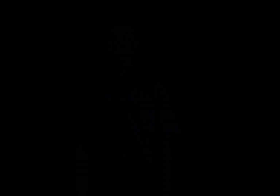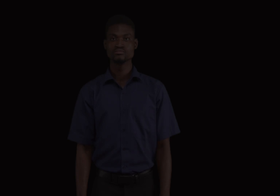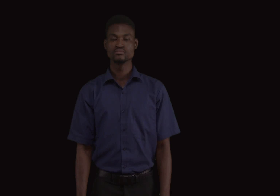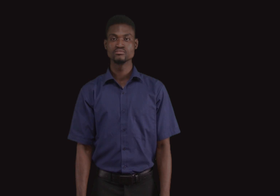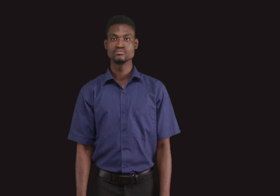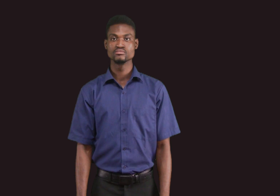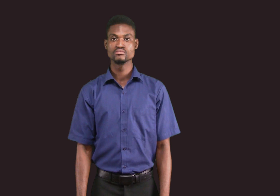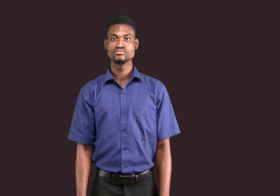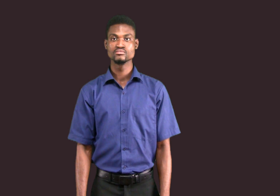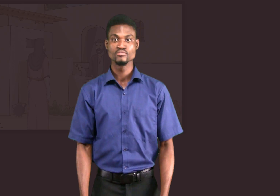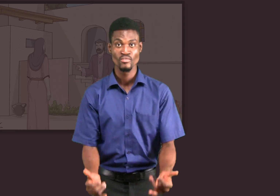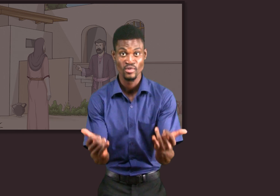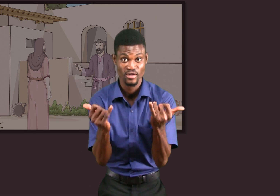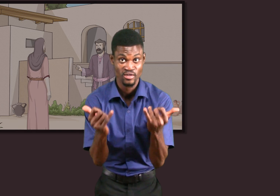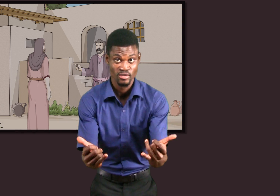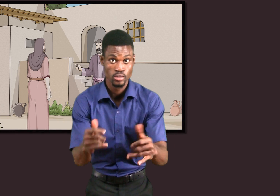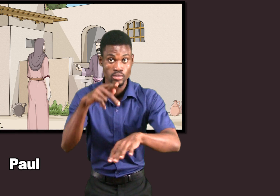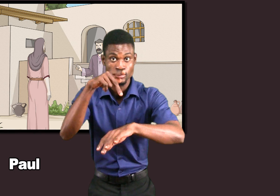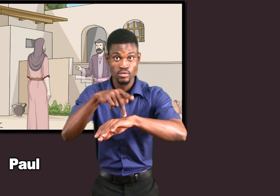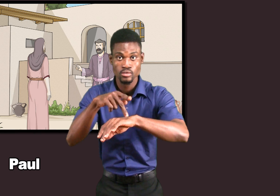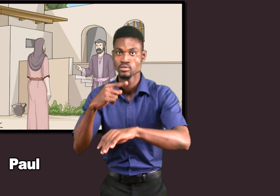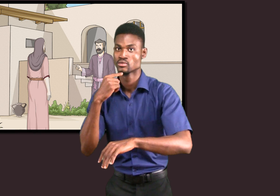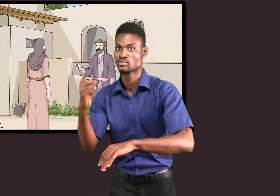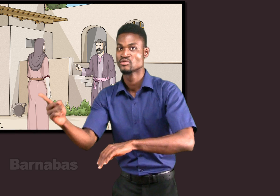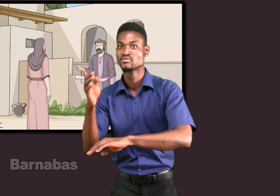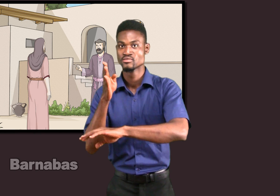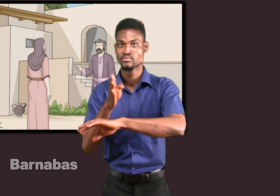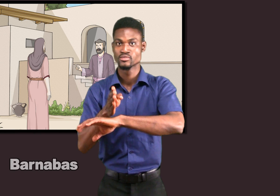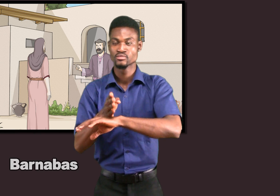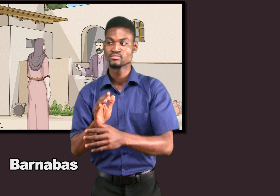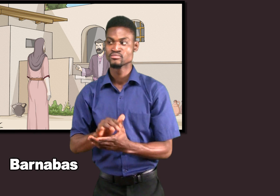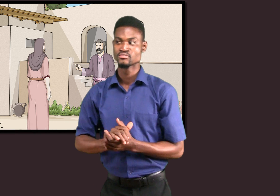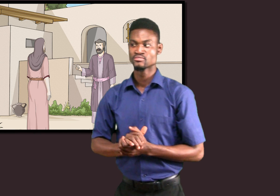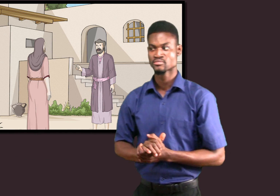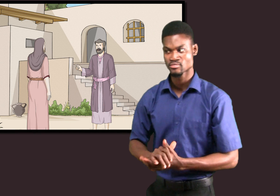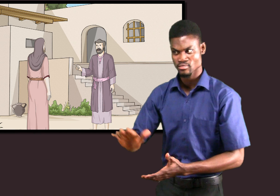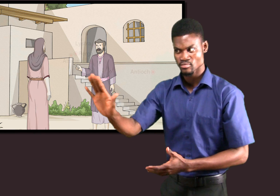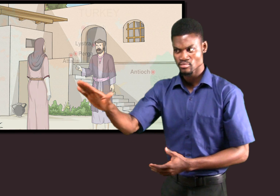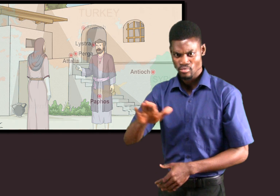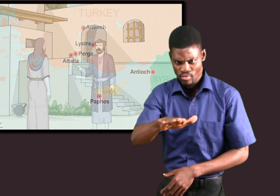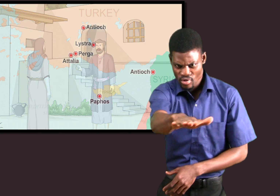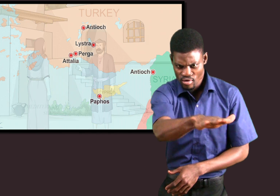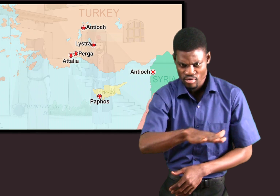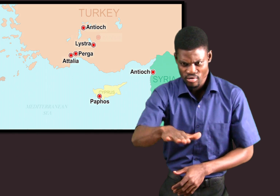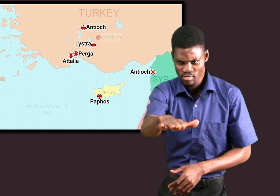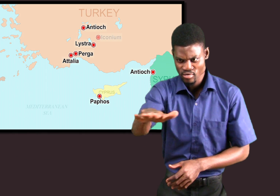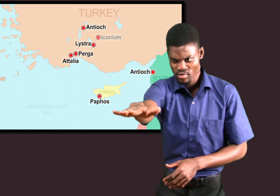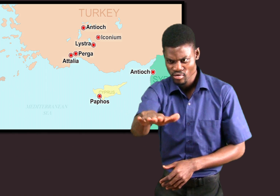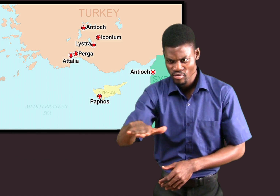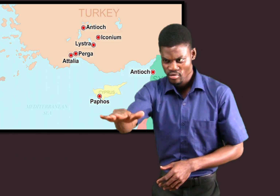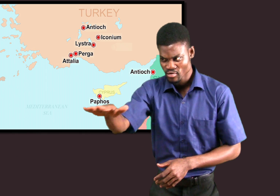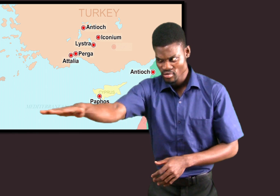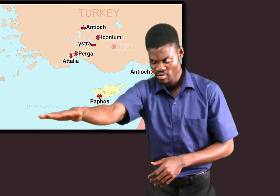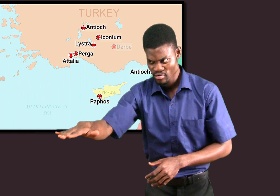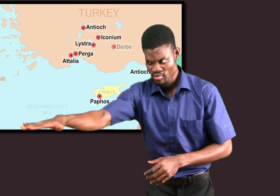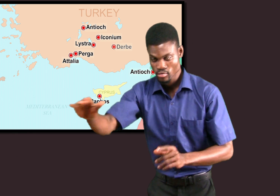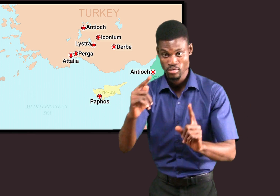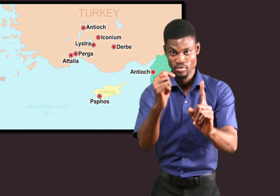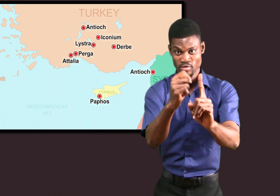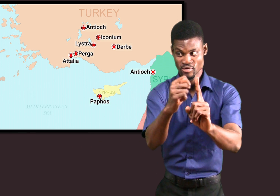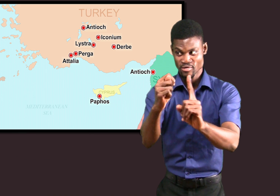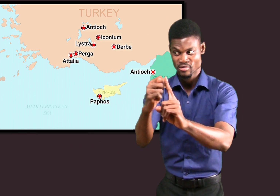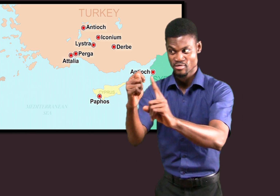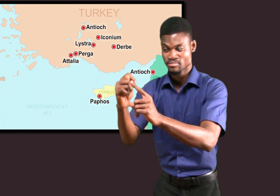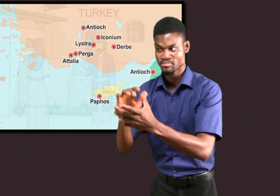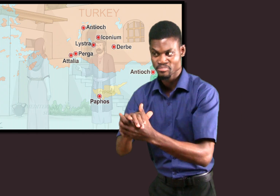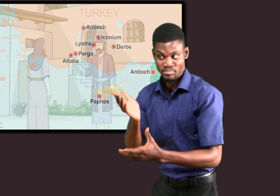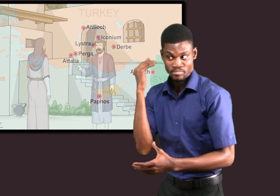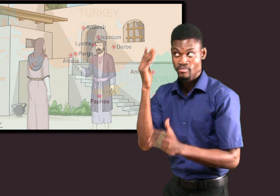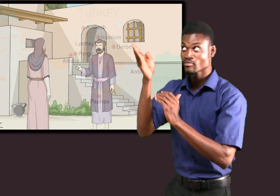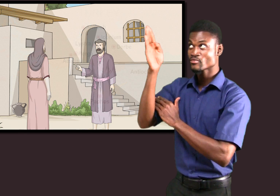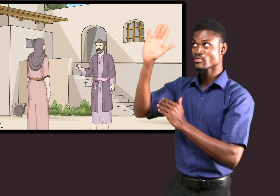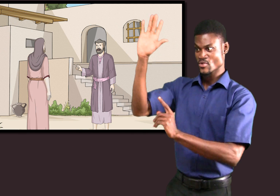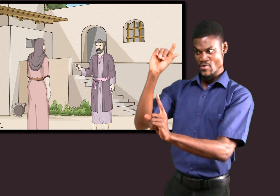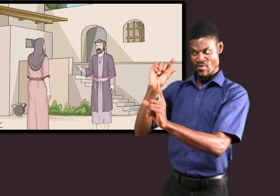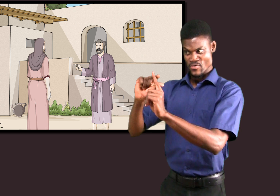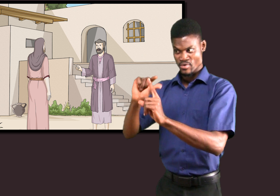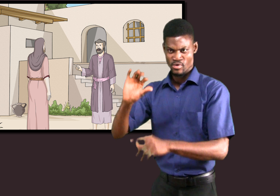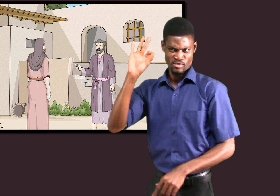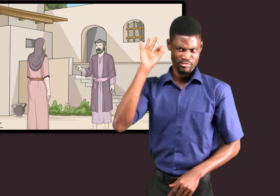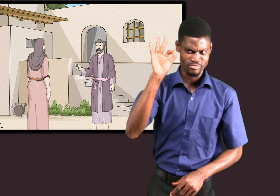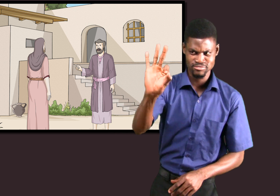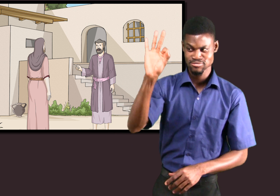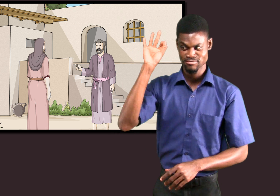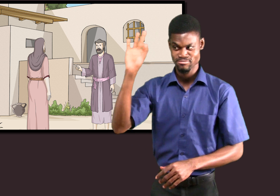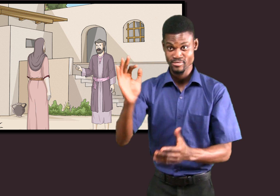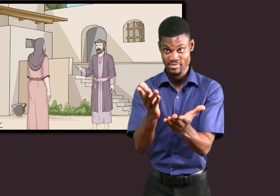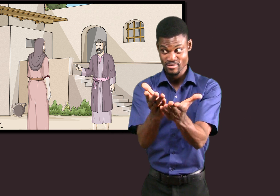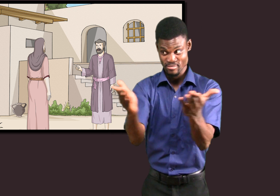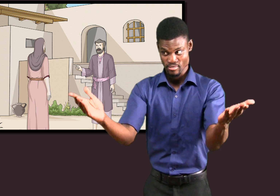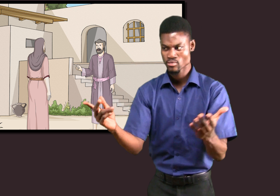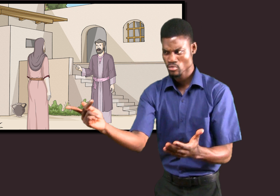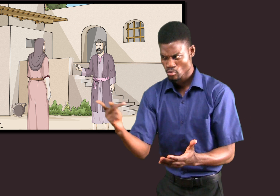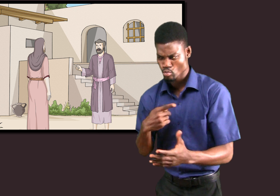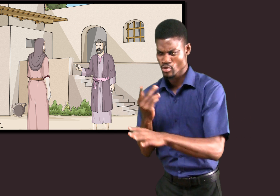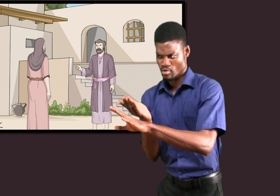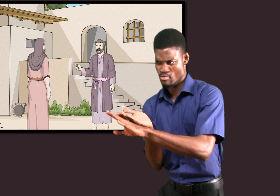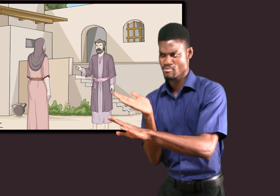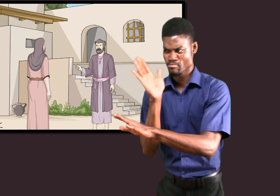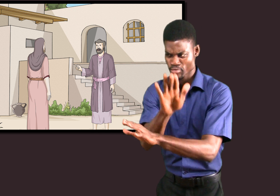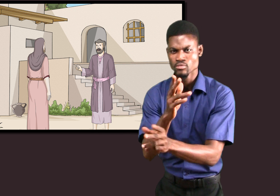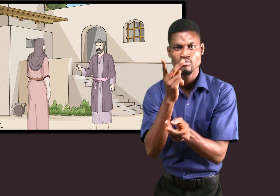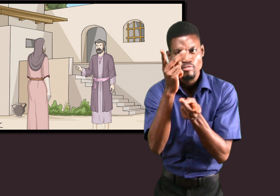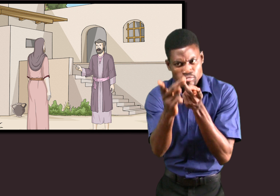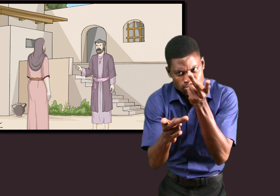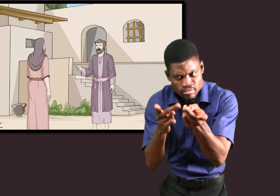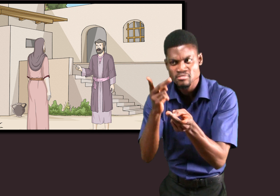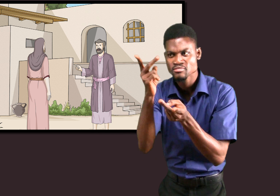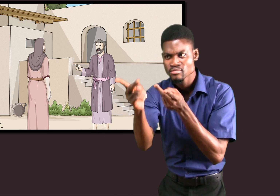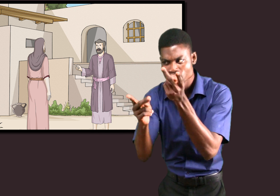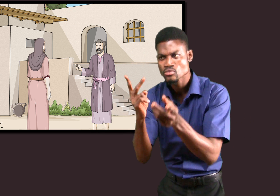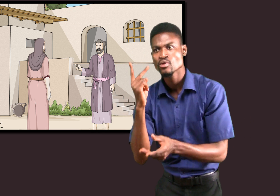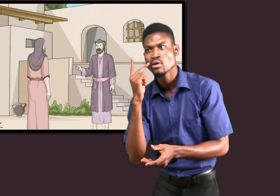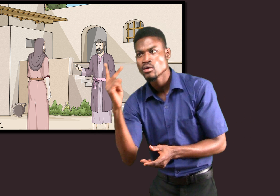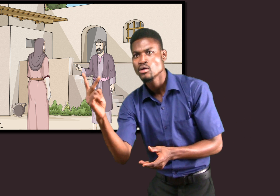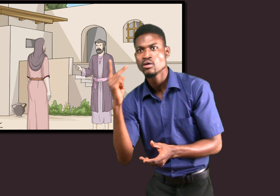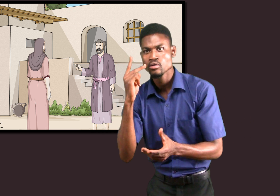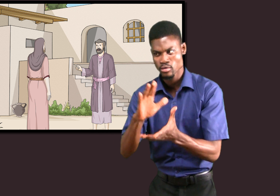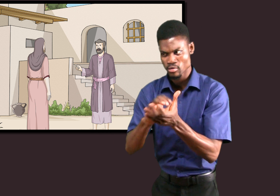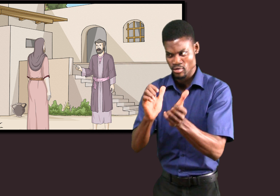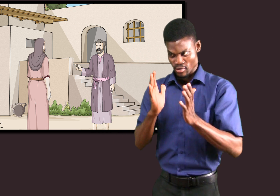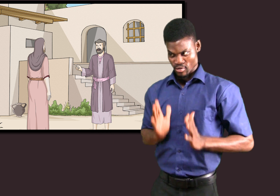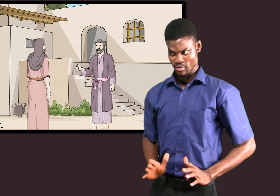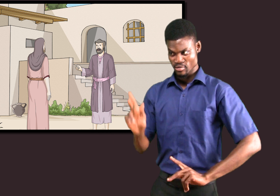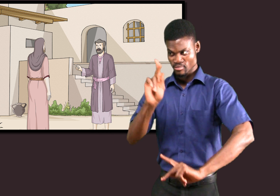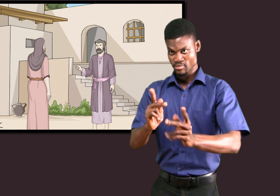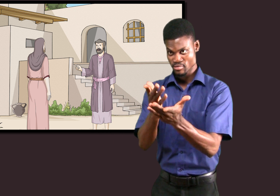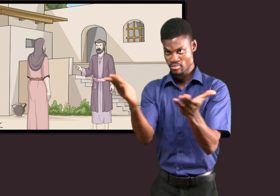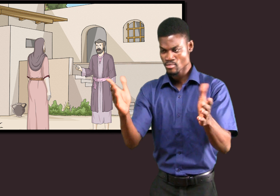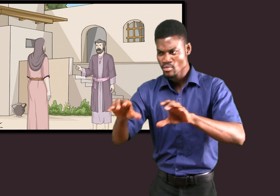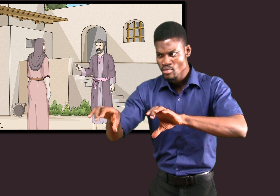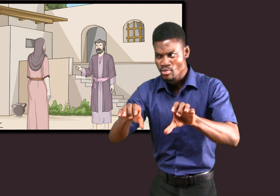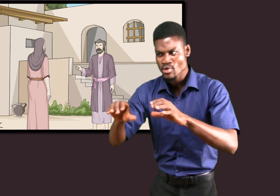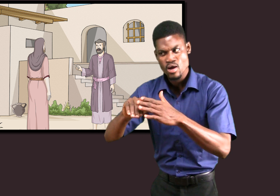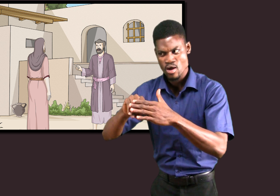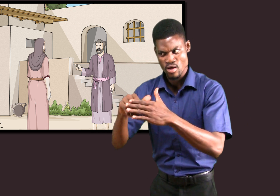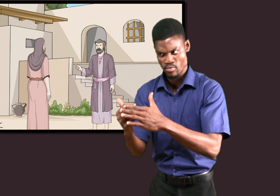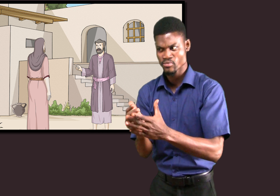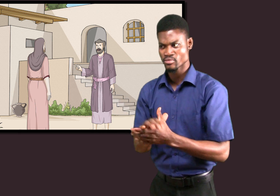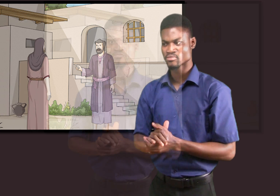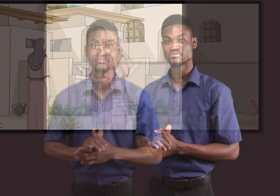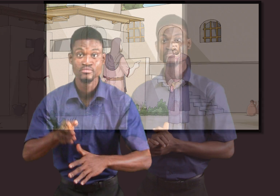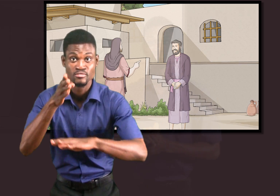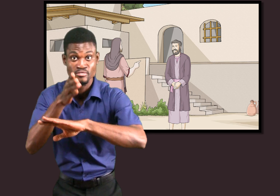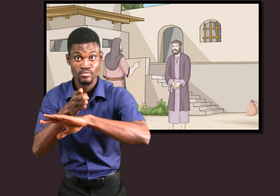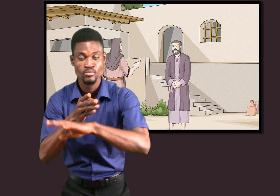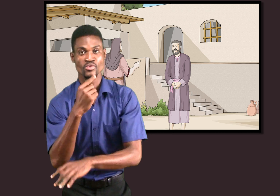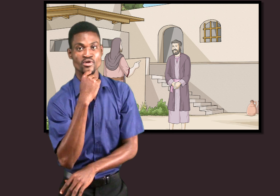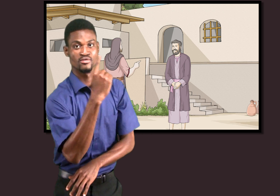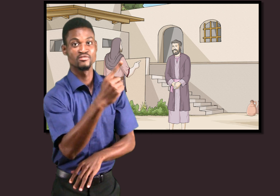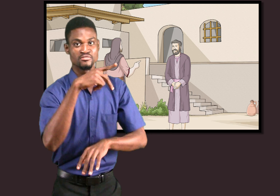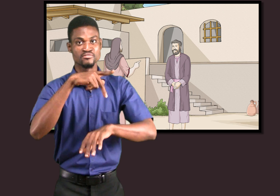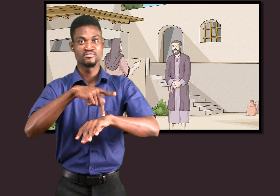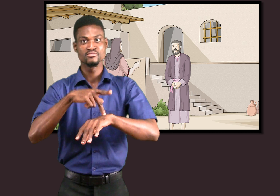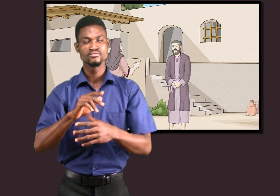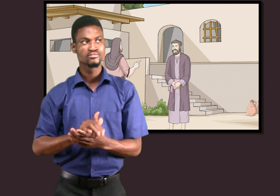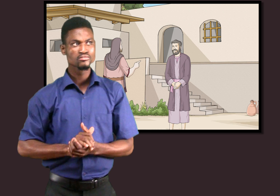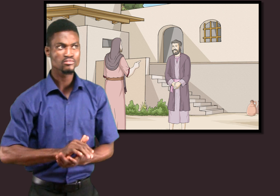Some time later Paul said to Barnabas, “Let us go back and visit the brothers in every town where we proclaimed the word of the Lord, to see how they are doing.”